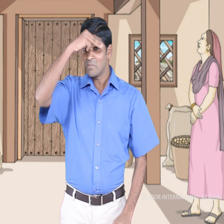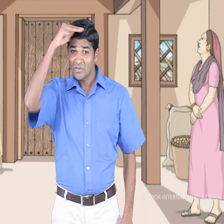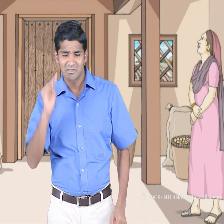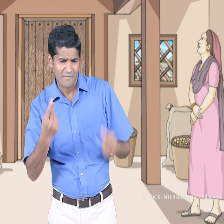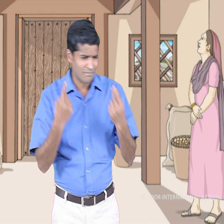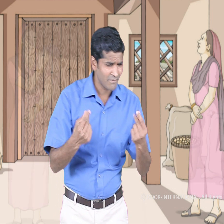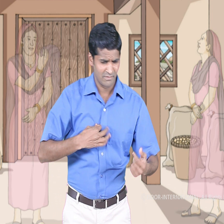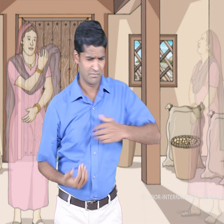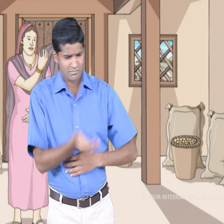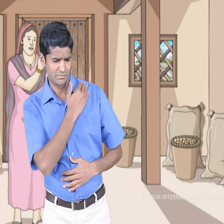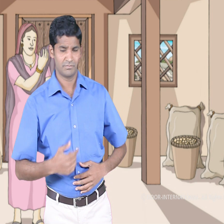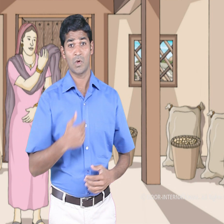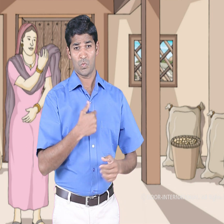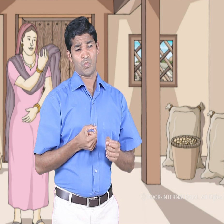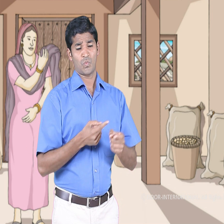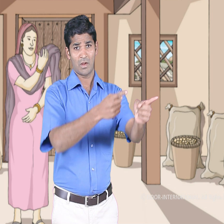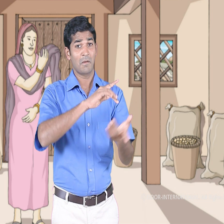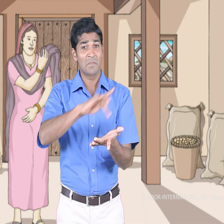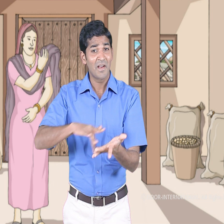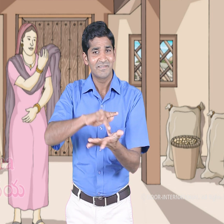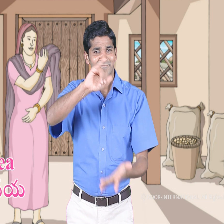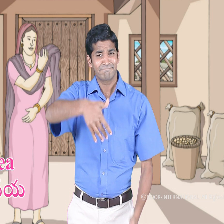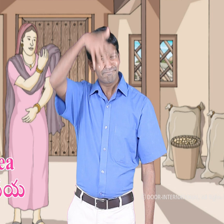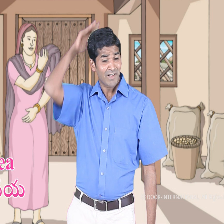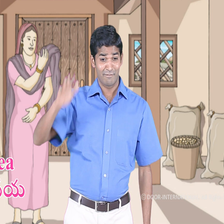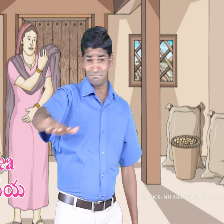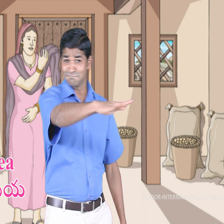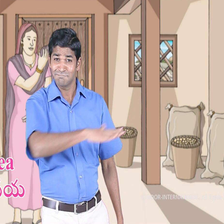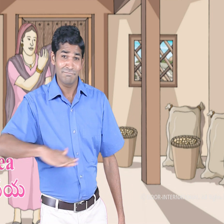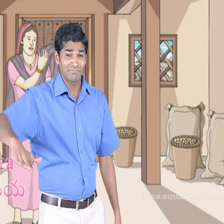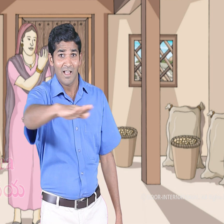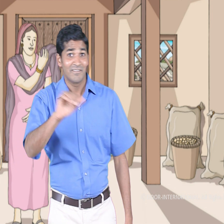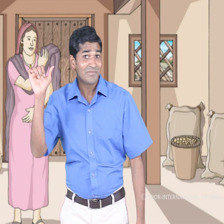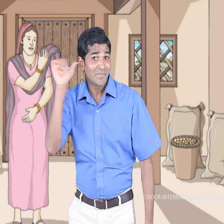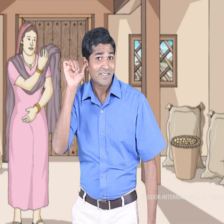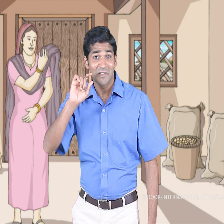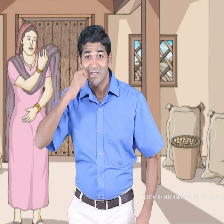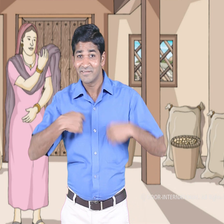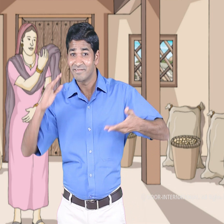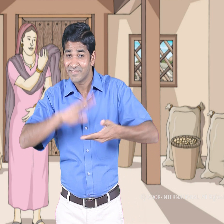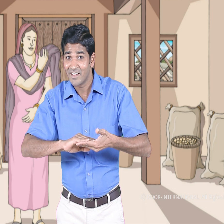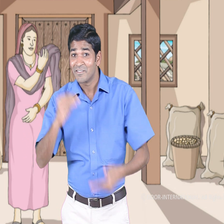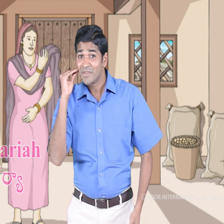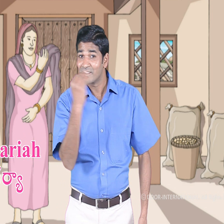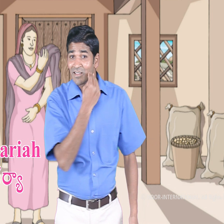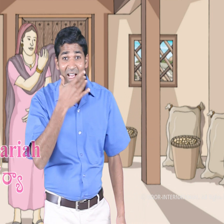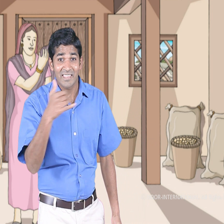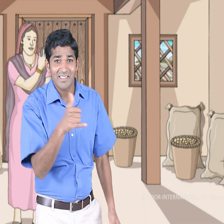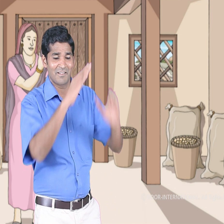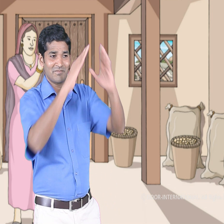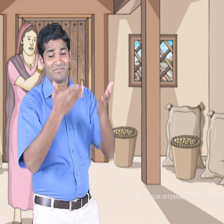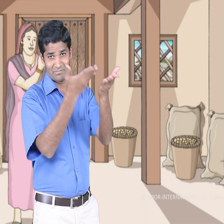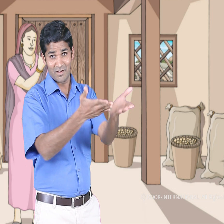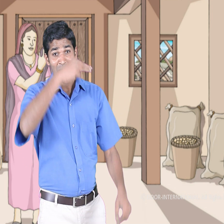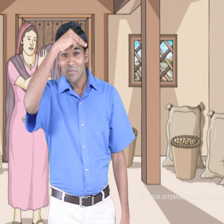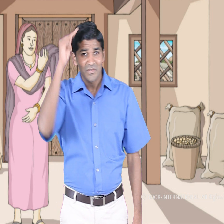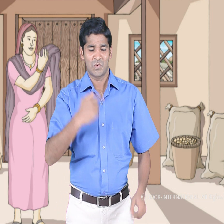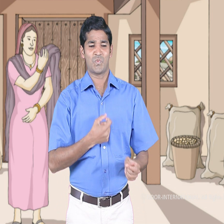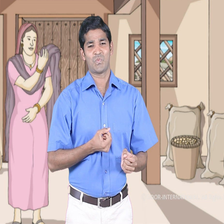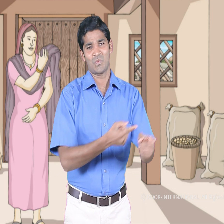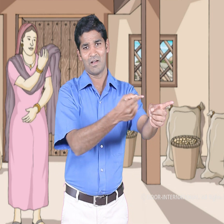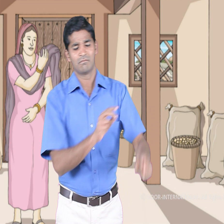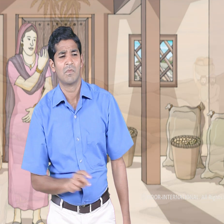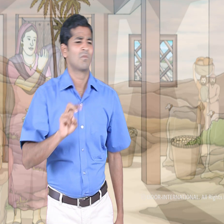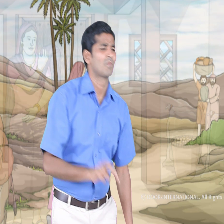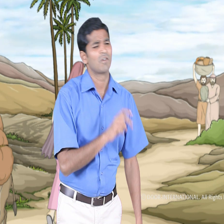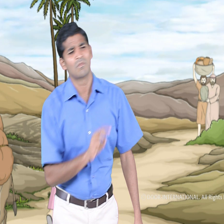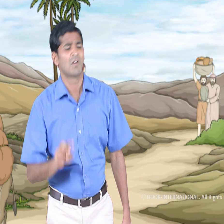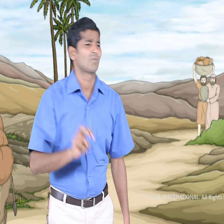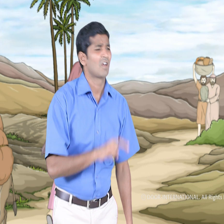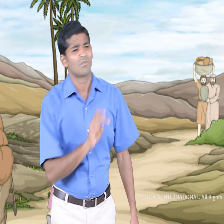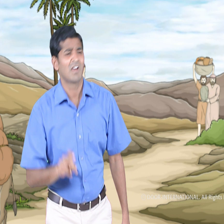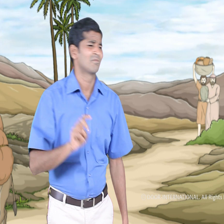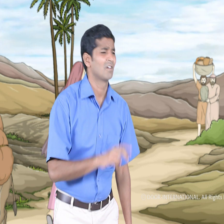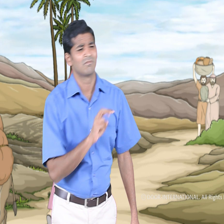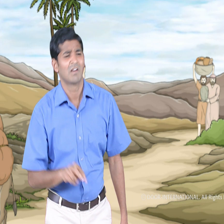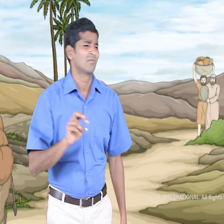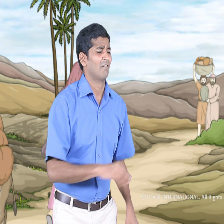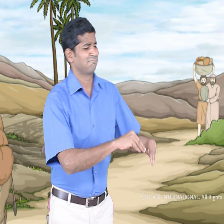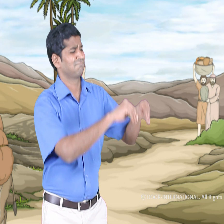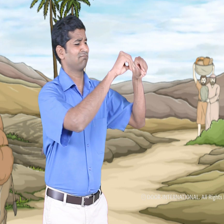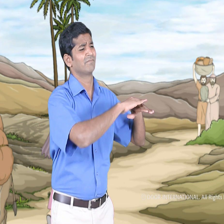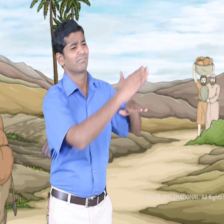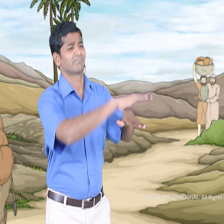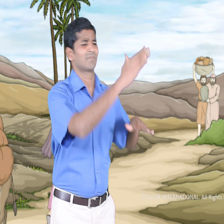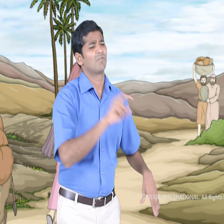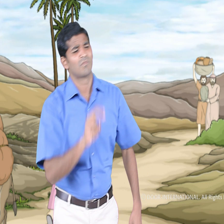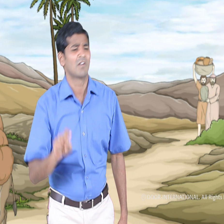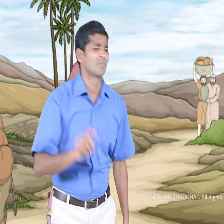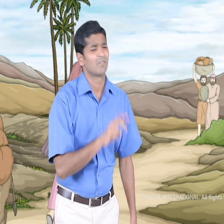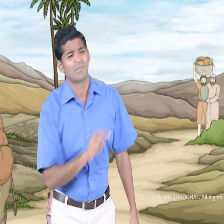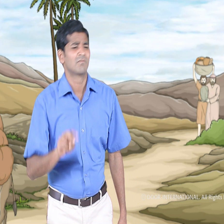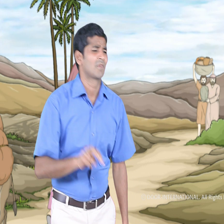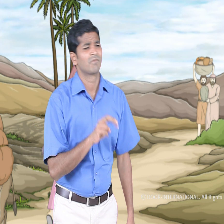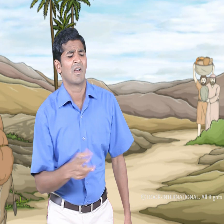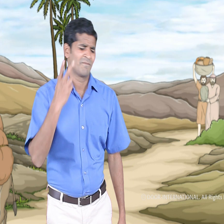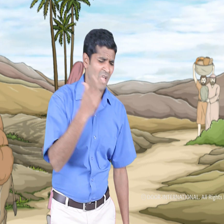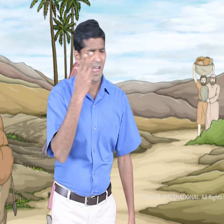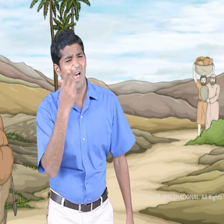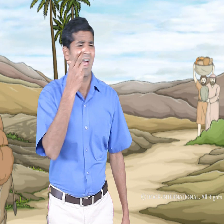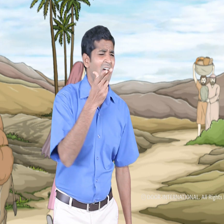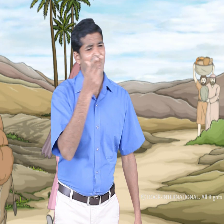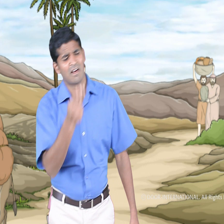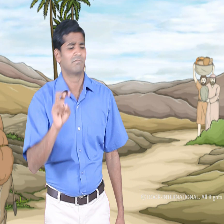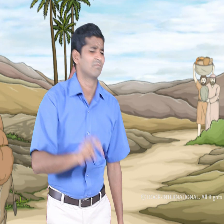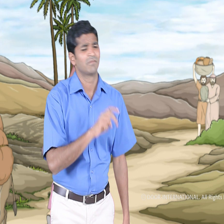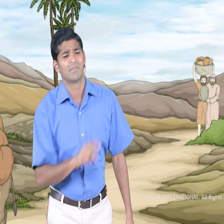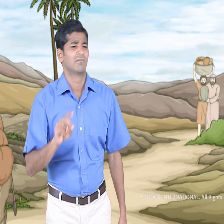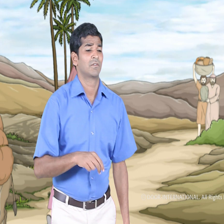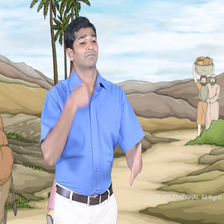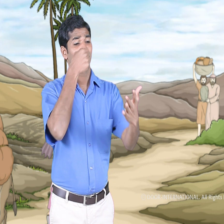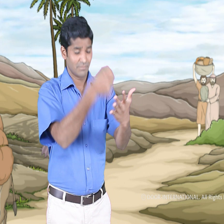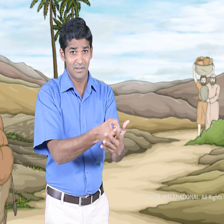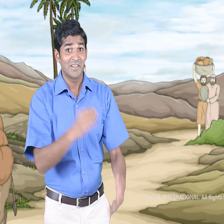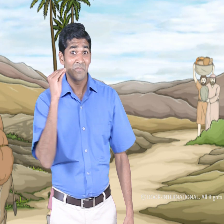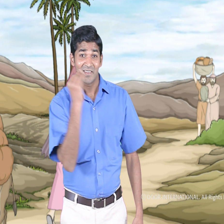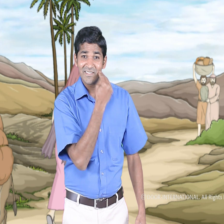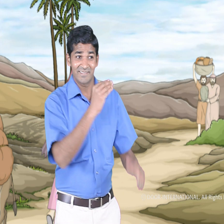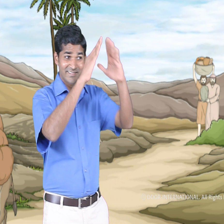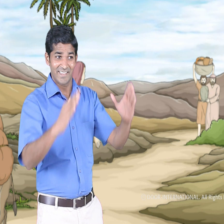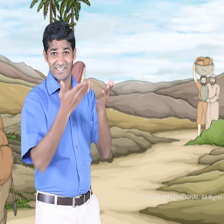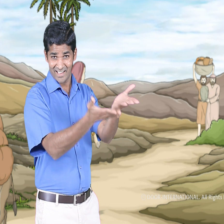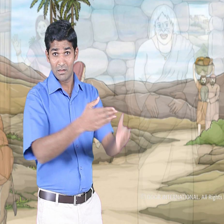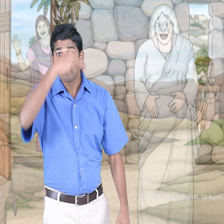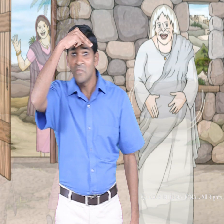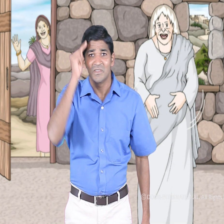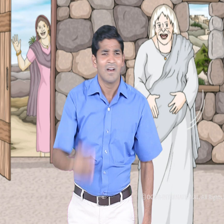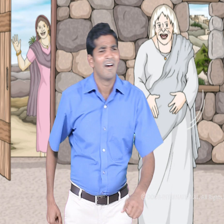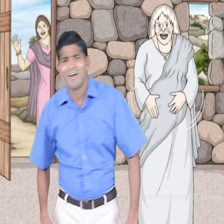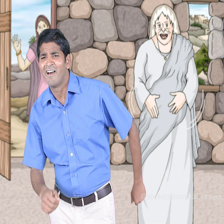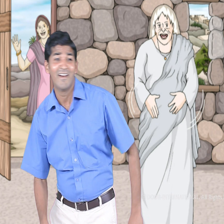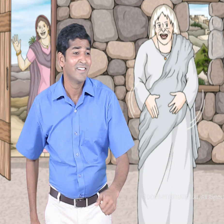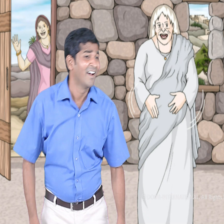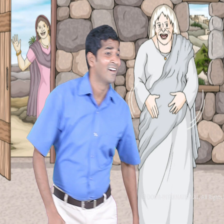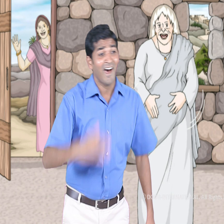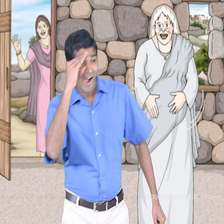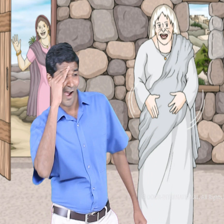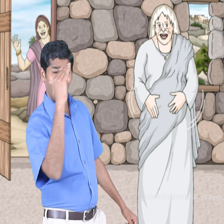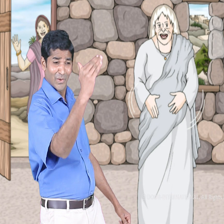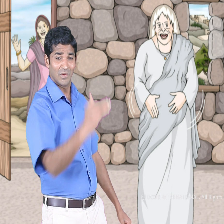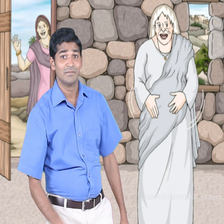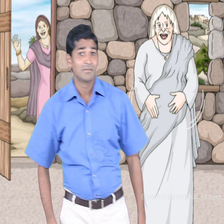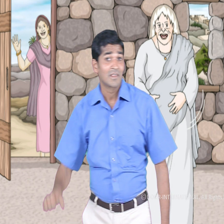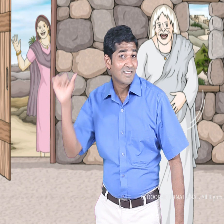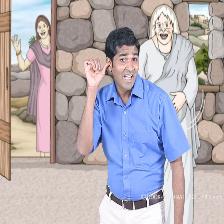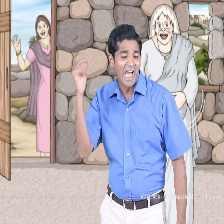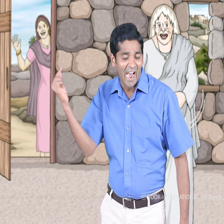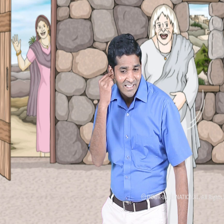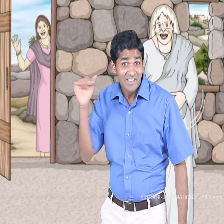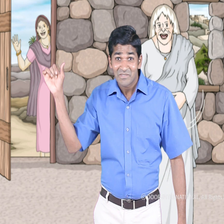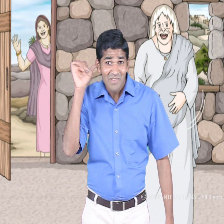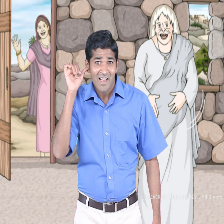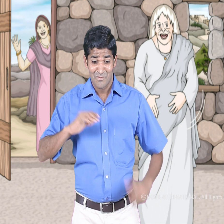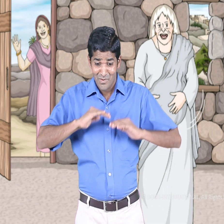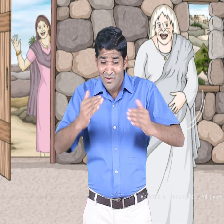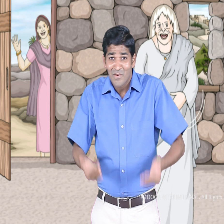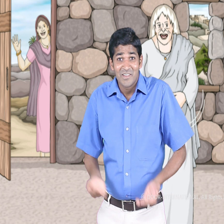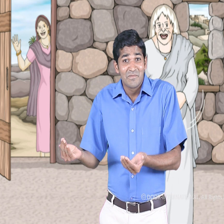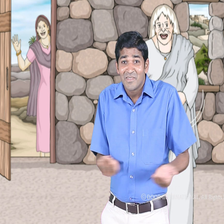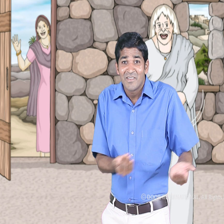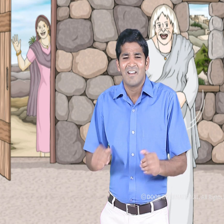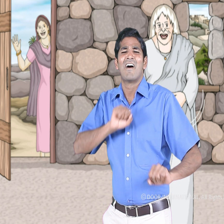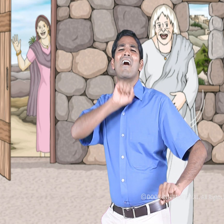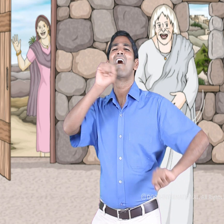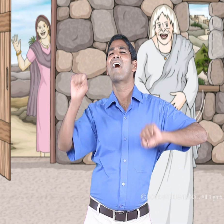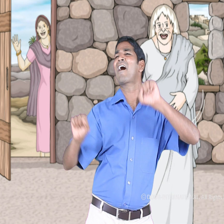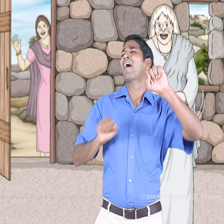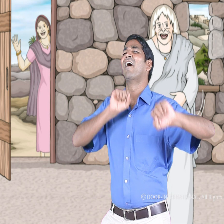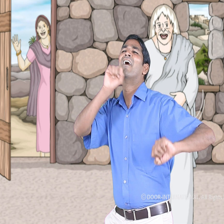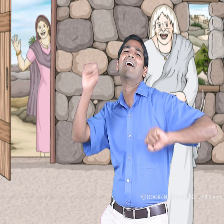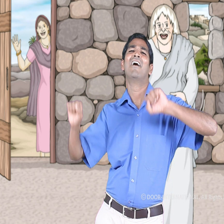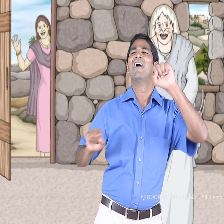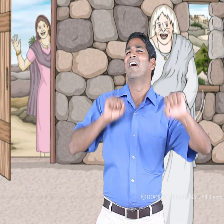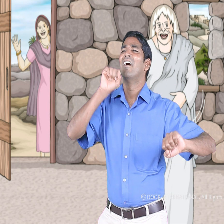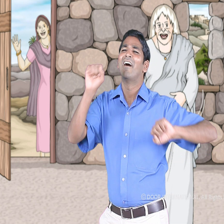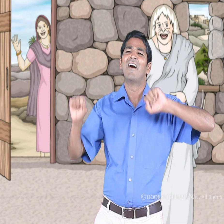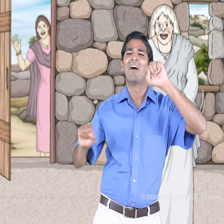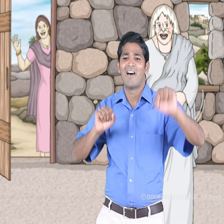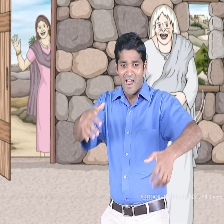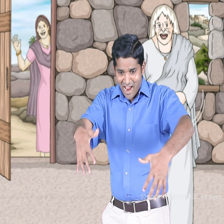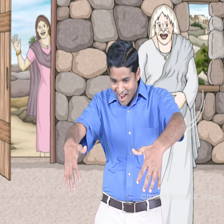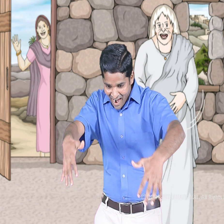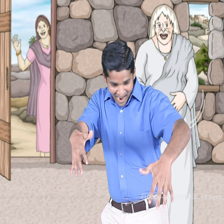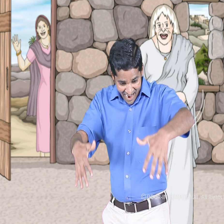When Elizabeth heard Mary’s greeting, the baby leaped in her womb, and Elizabeth was filled with the Holy Spirit. In a loud voice she exclaimed, “Blessed are you among women, and blessed is the fruit of your womb! And why am I so honored, that the mother of my Lord should come to me? For as soon as the sound of your greeting reached my ears, the baby in my womb leaped for joy.